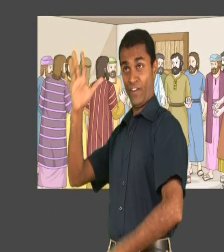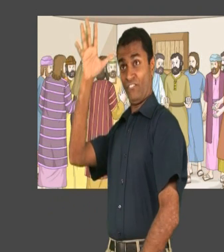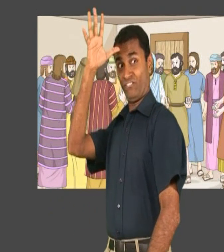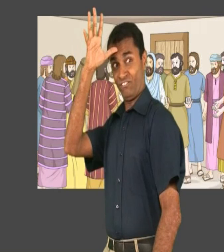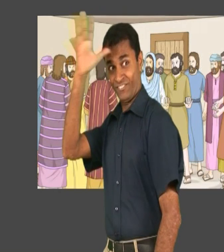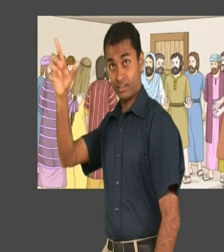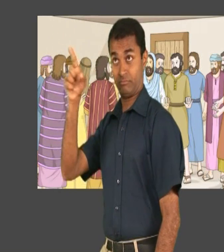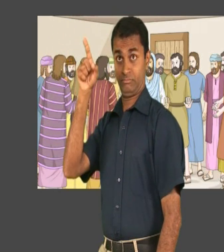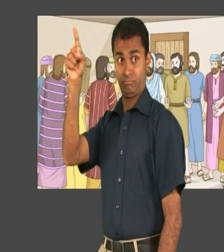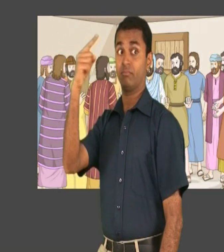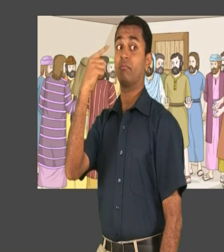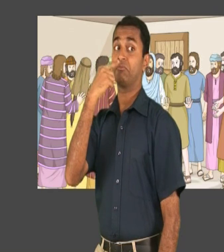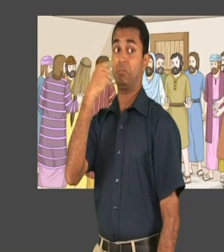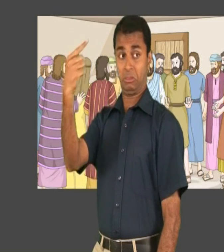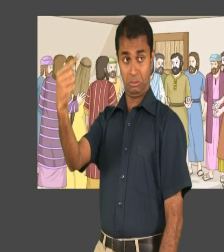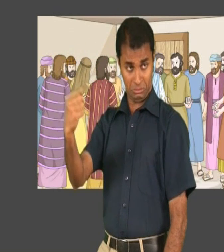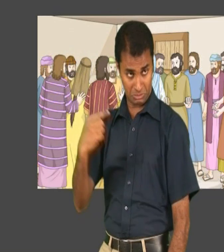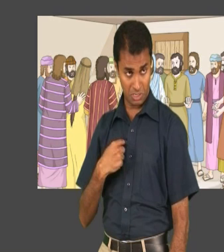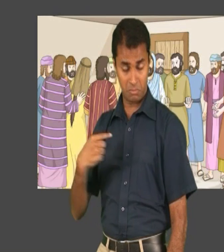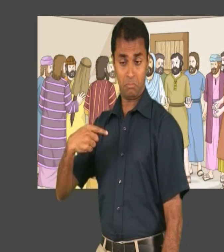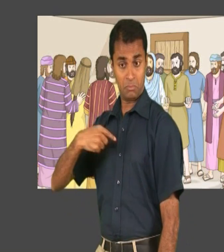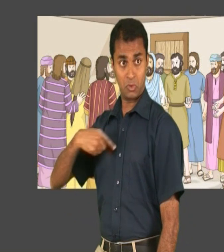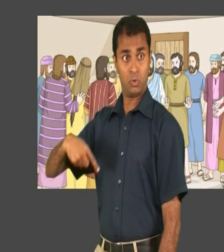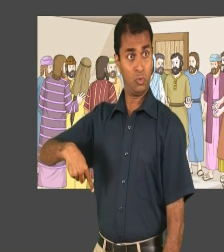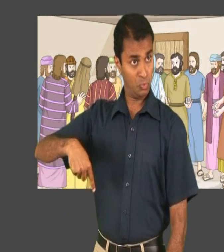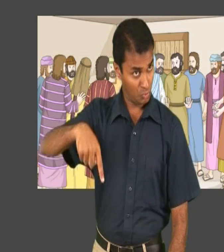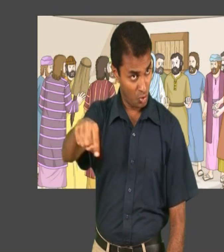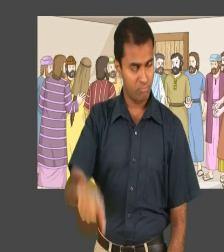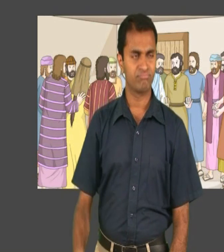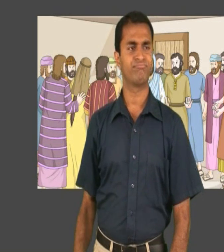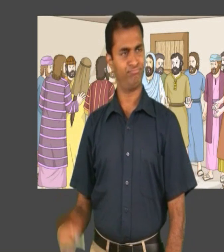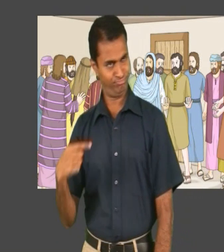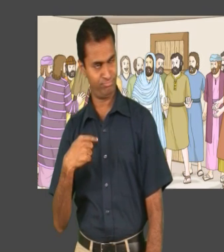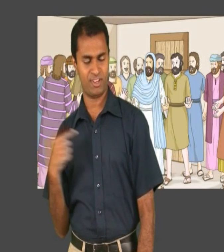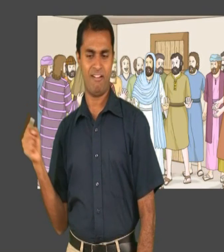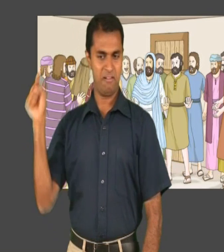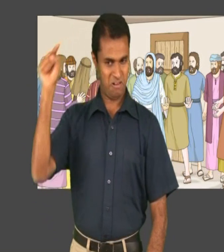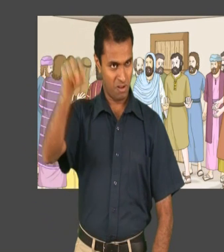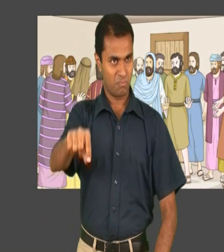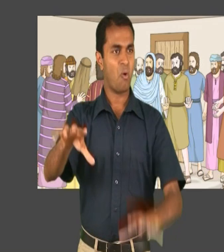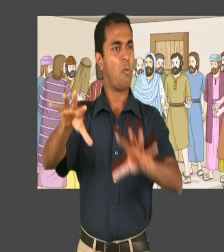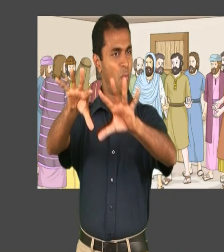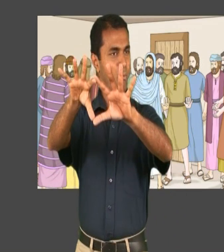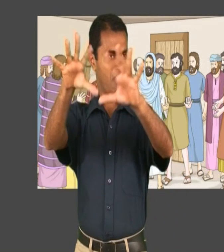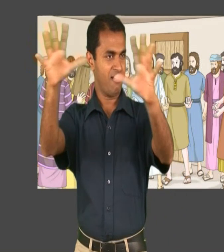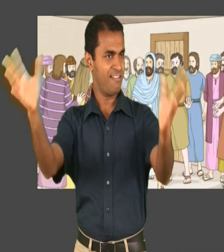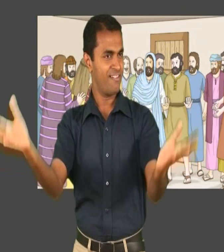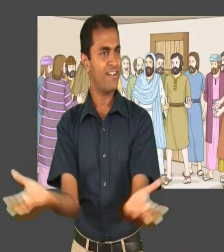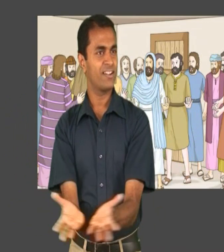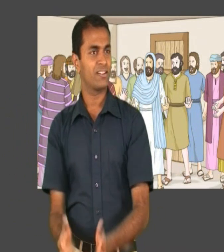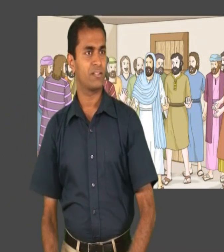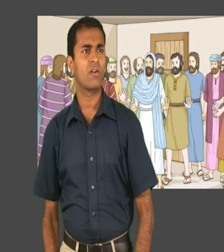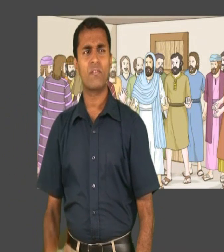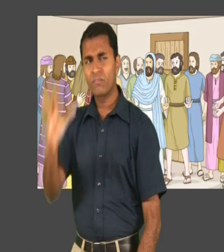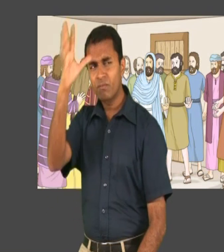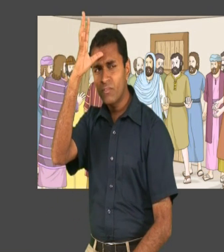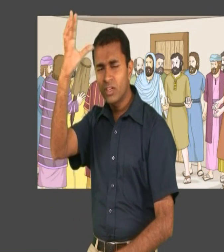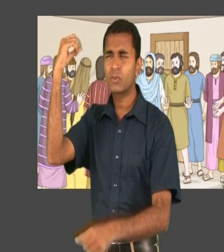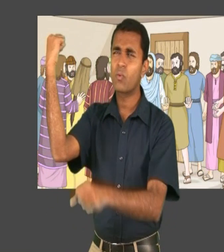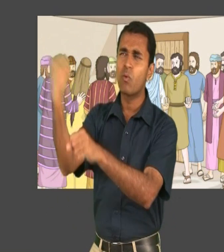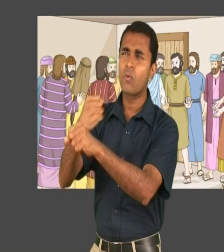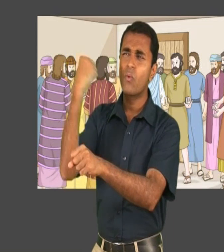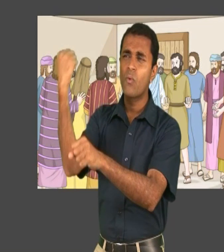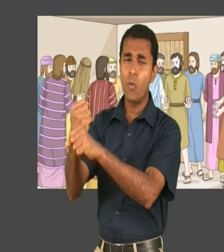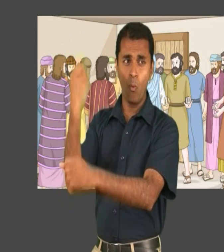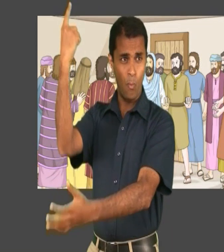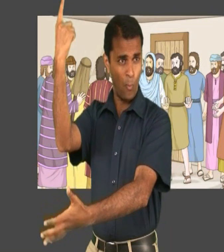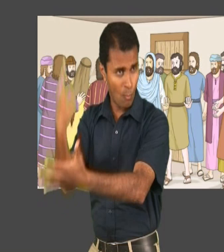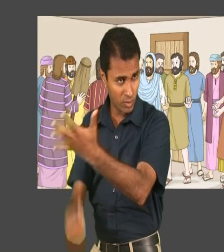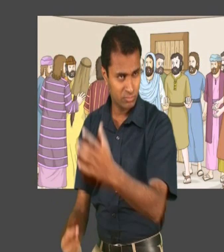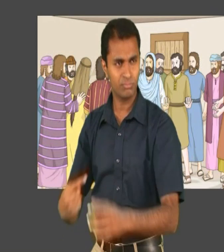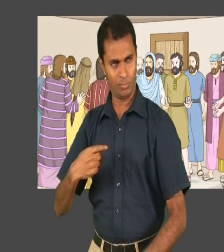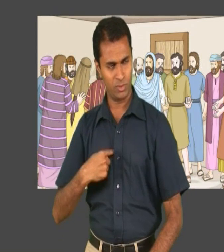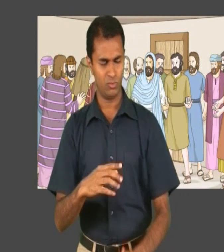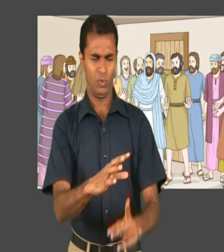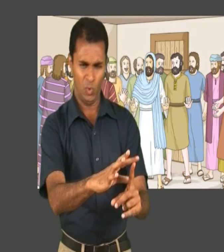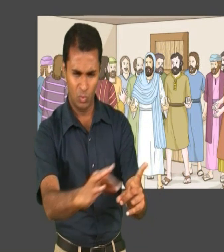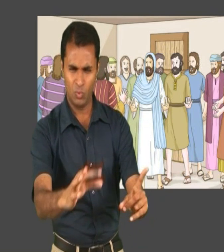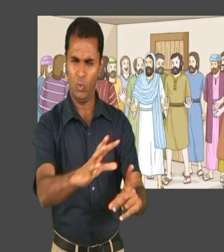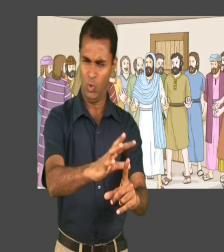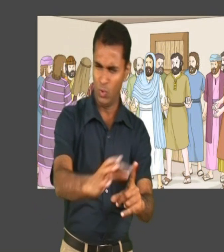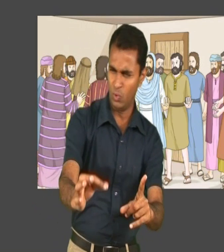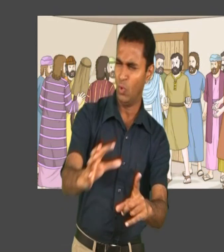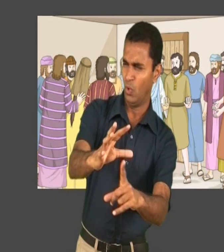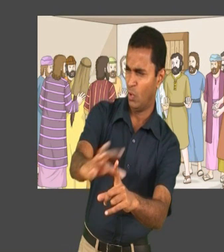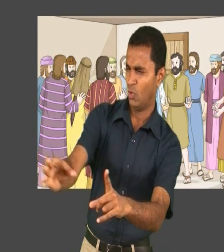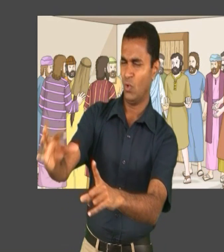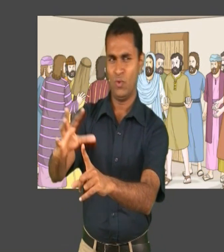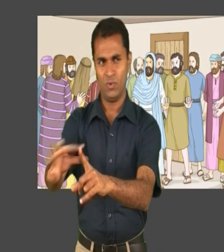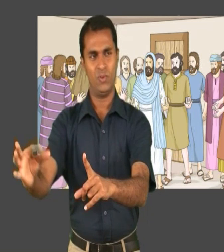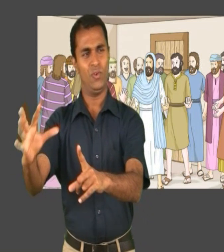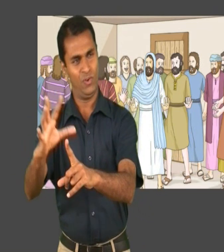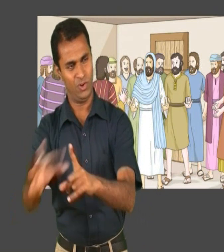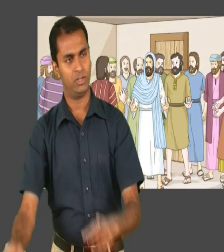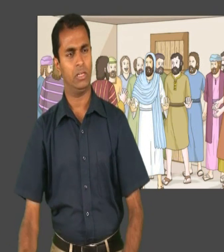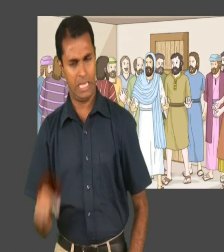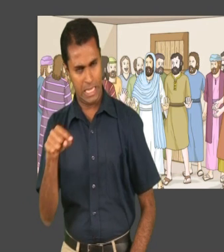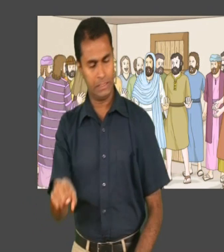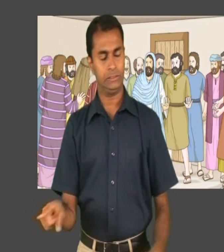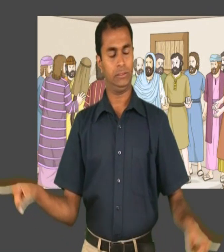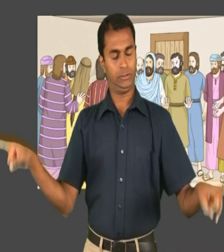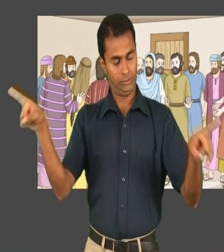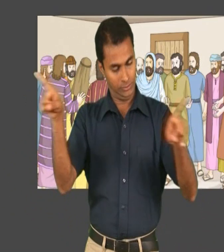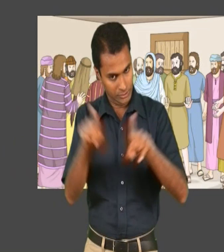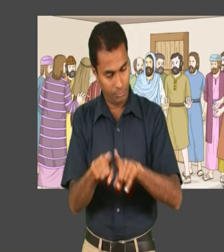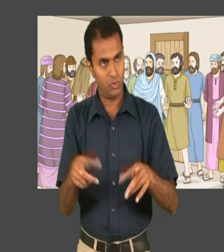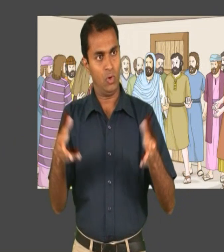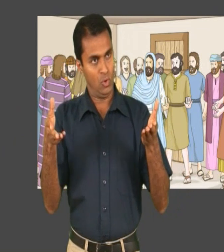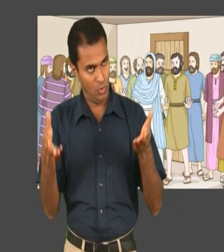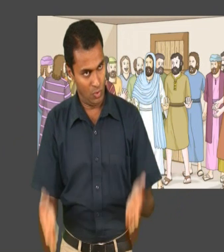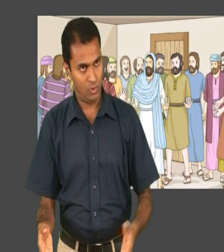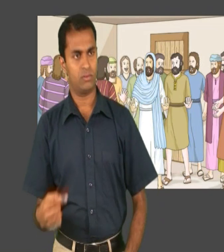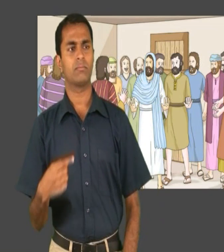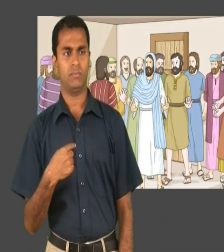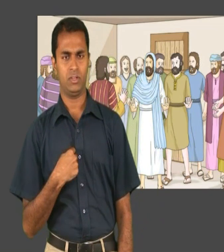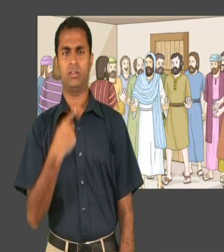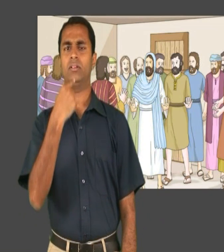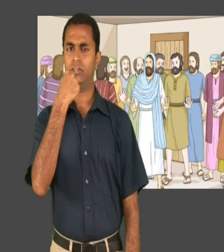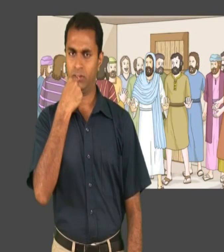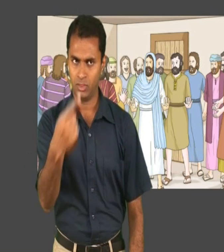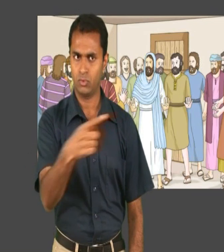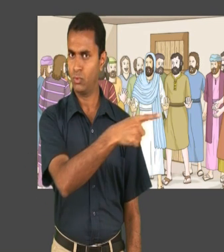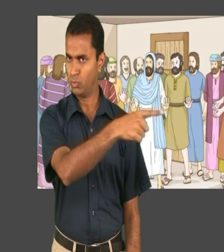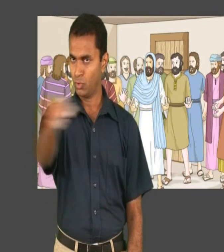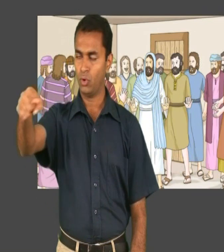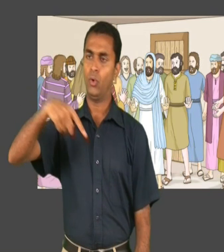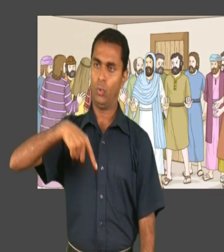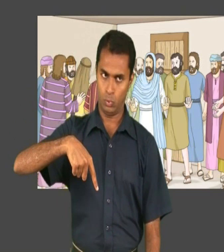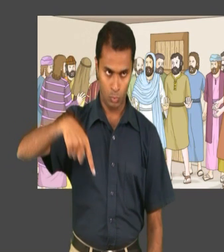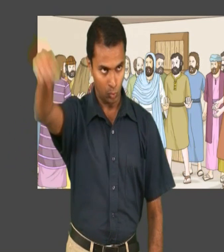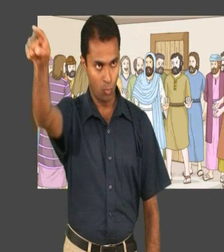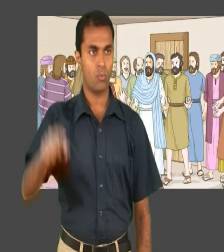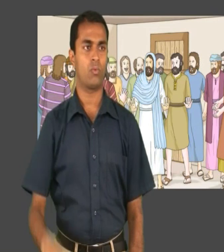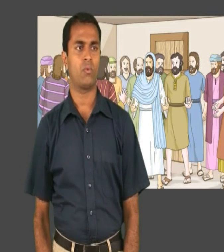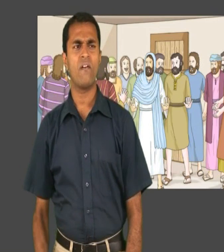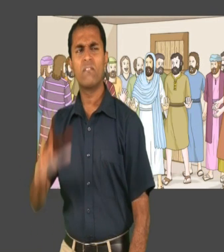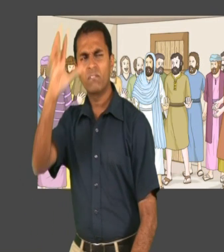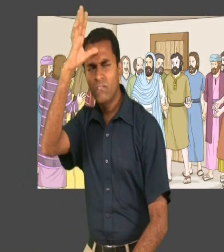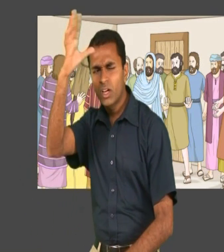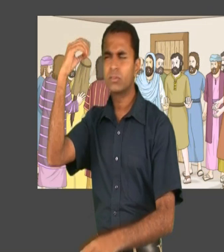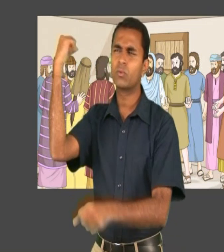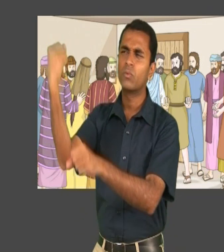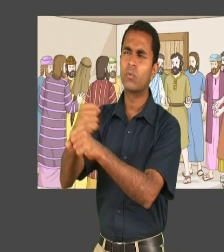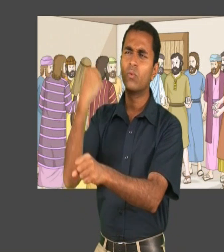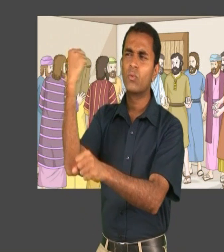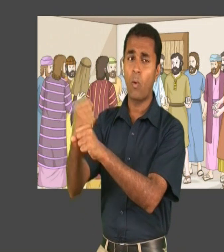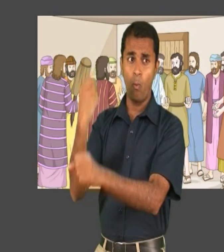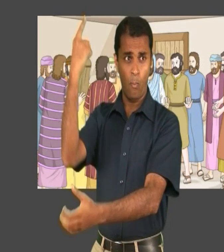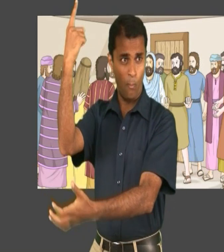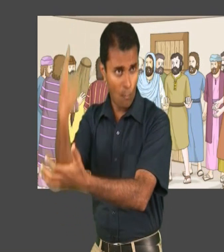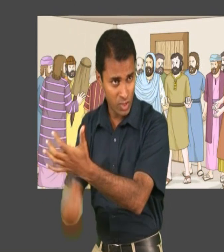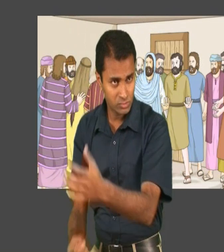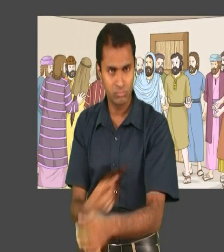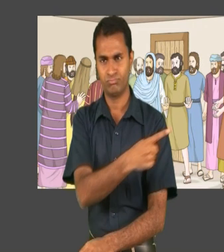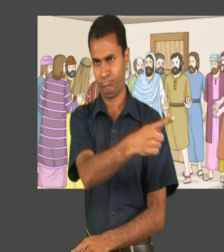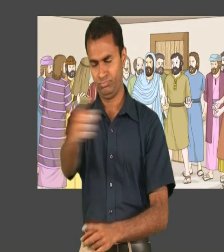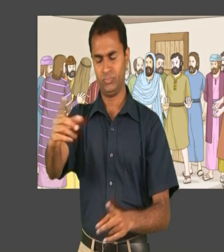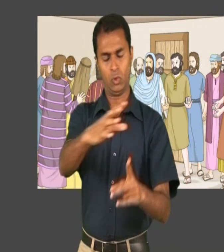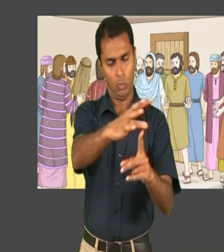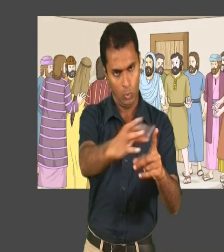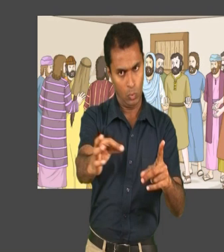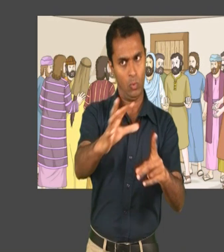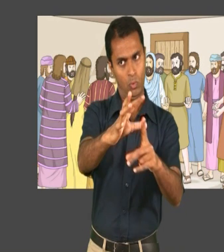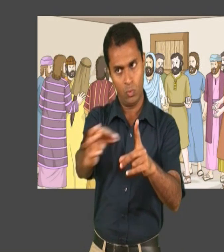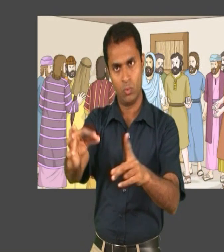As the Father has sent Me, so also I am sending you.”